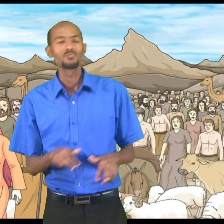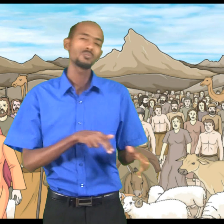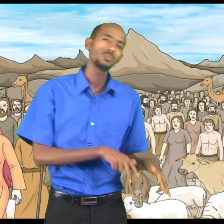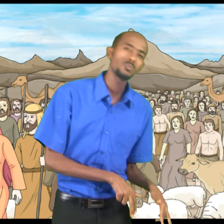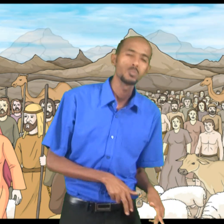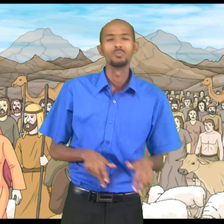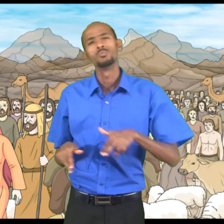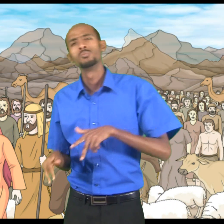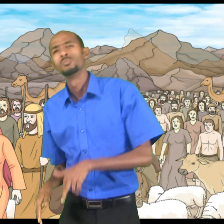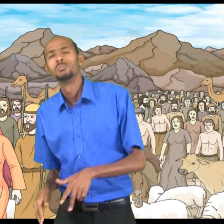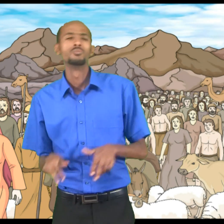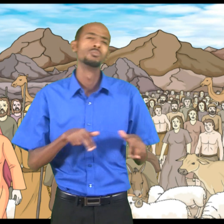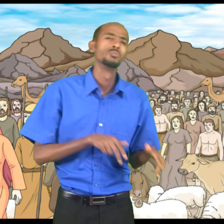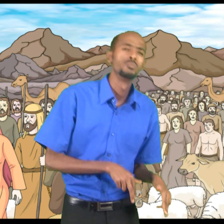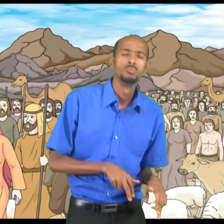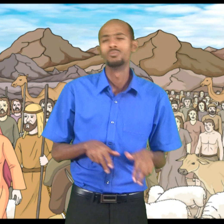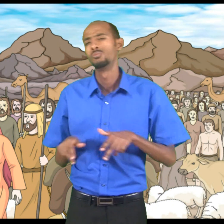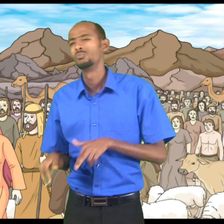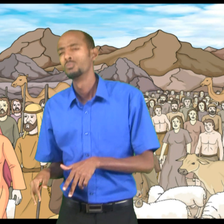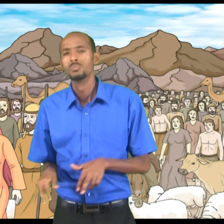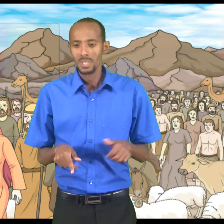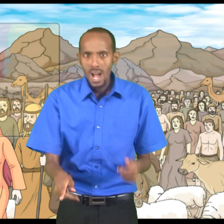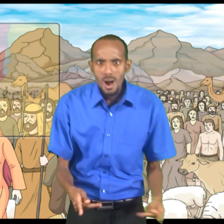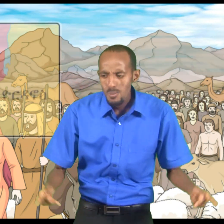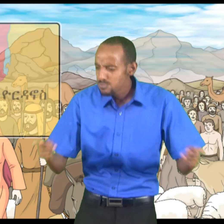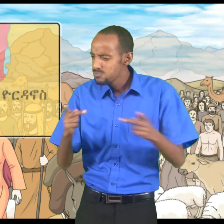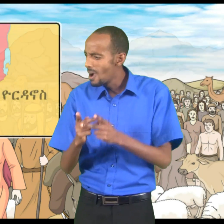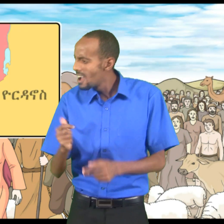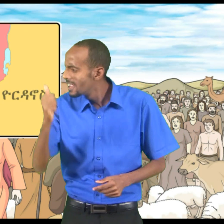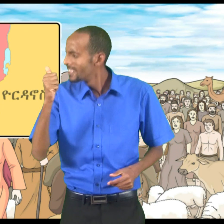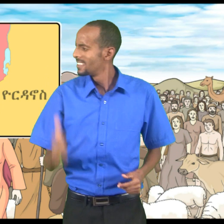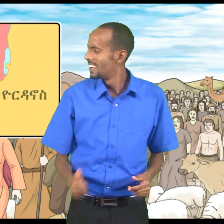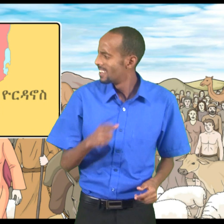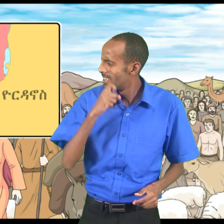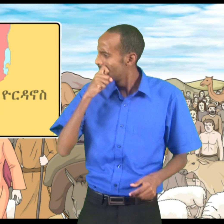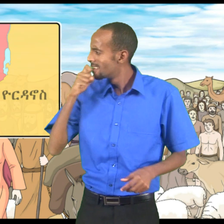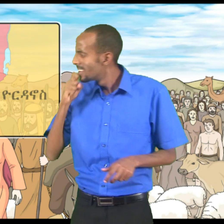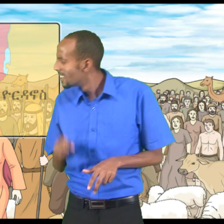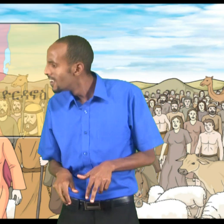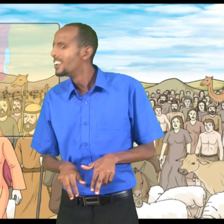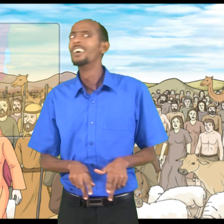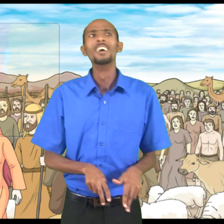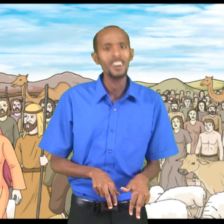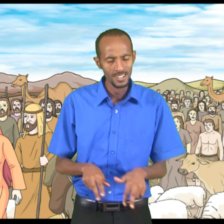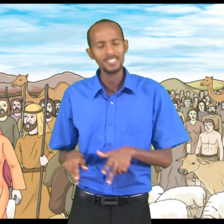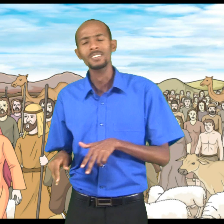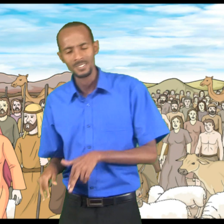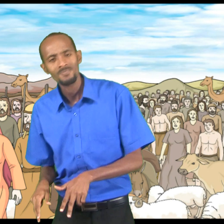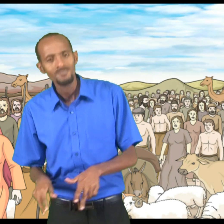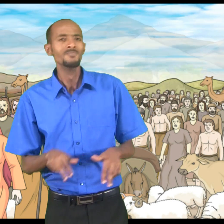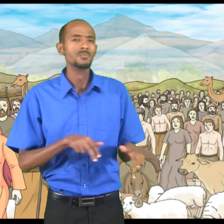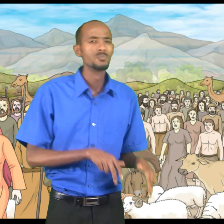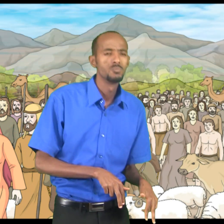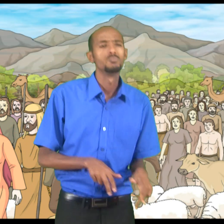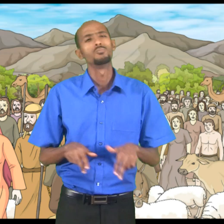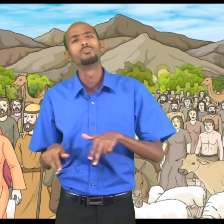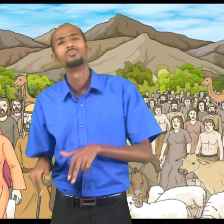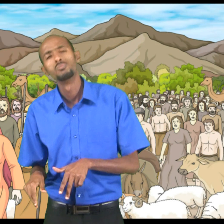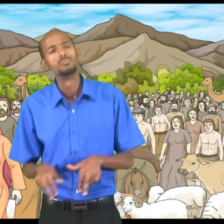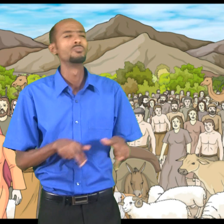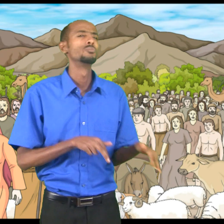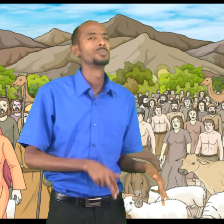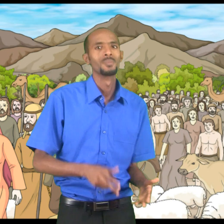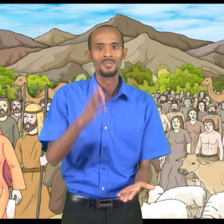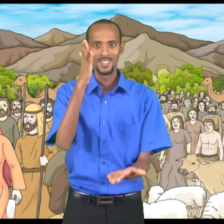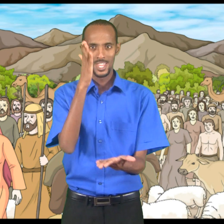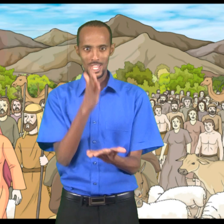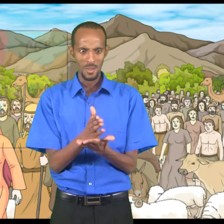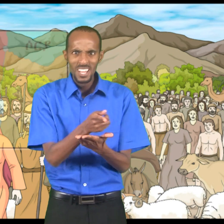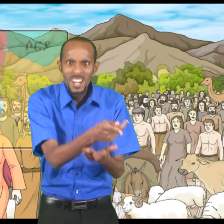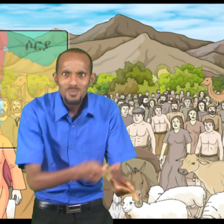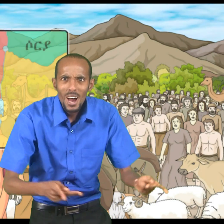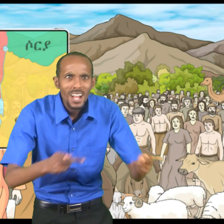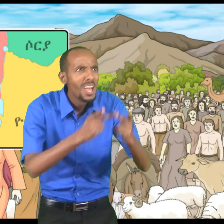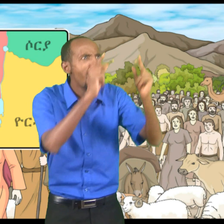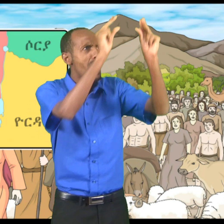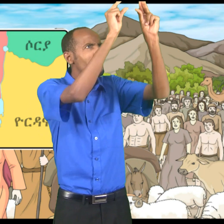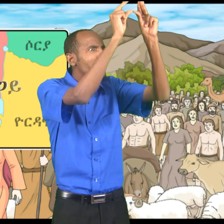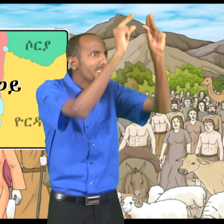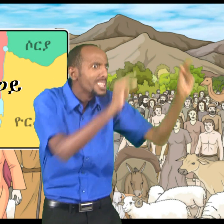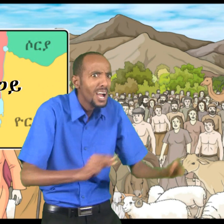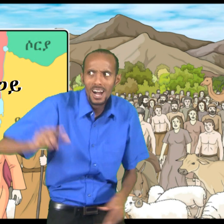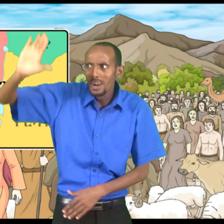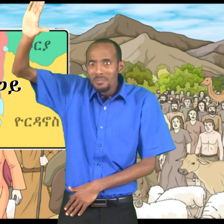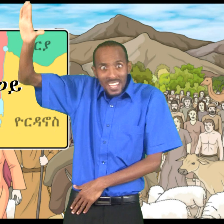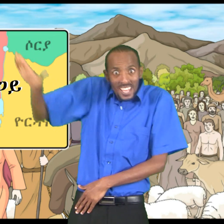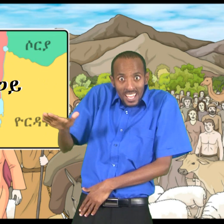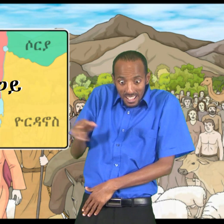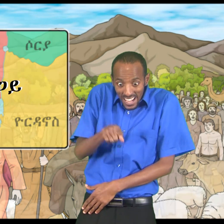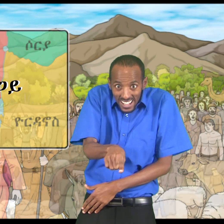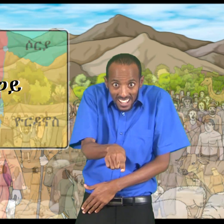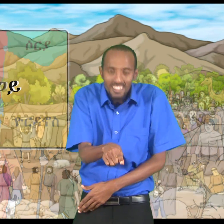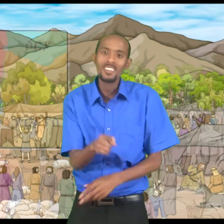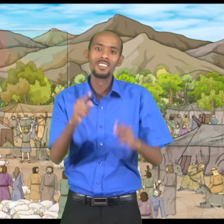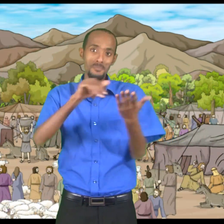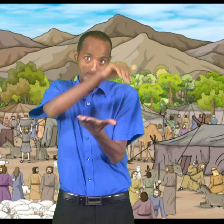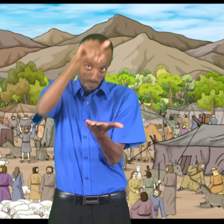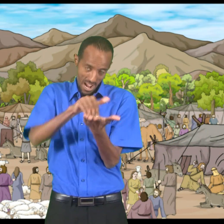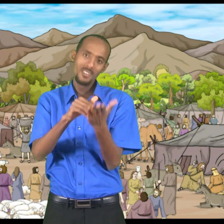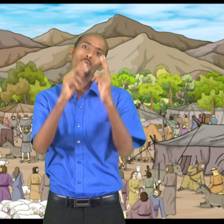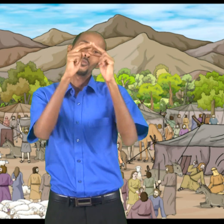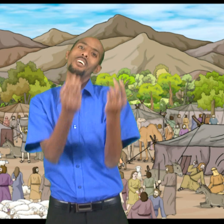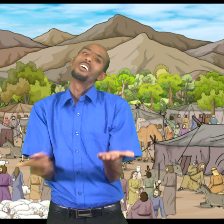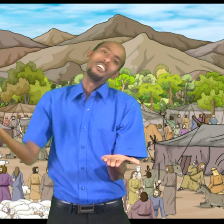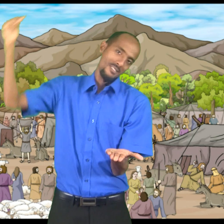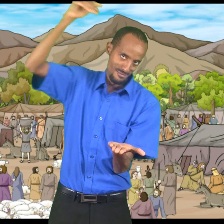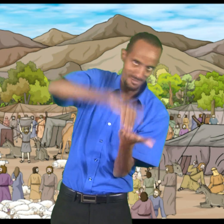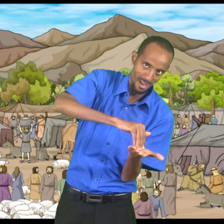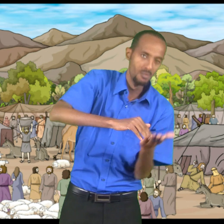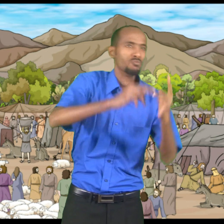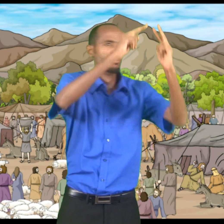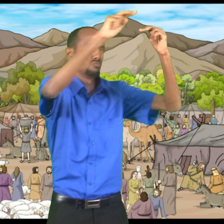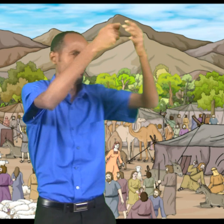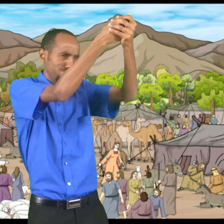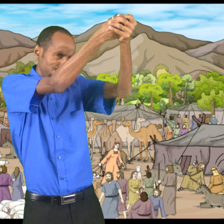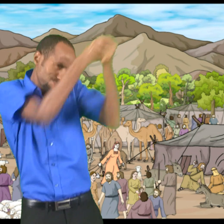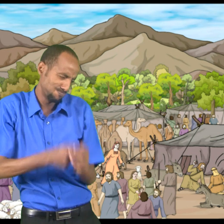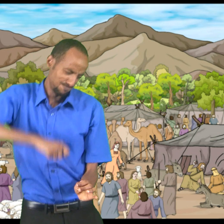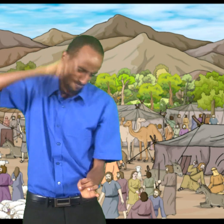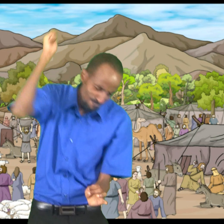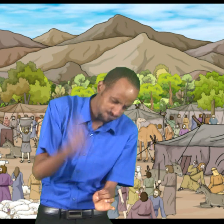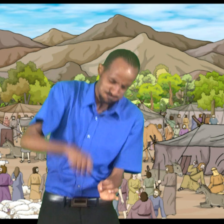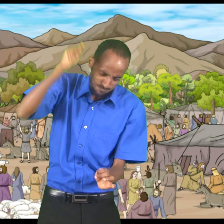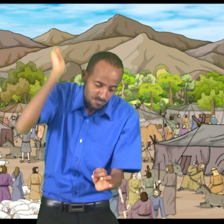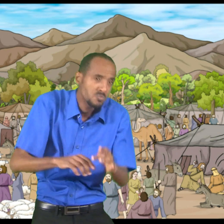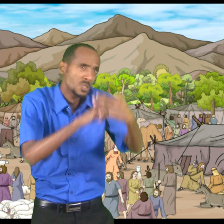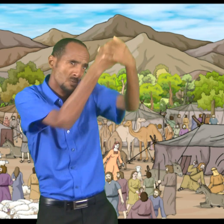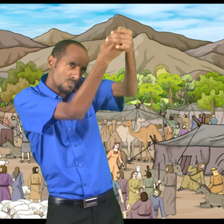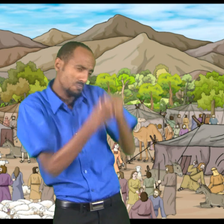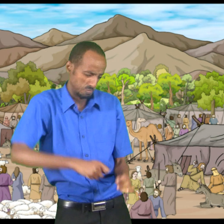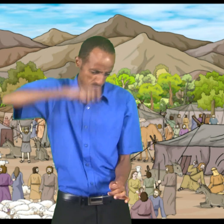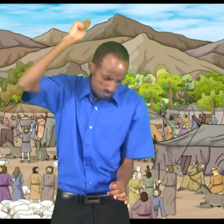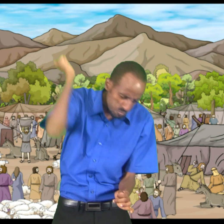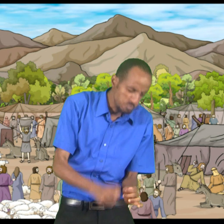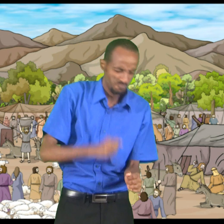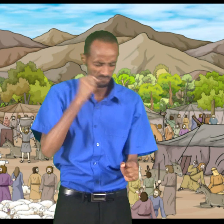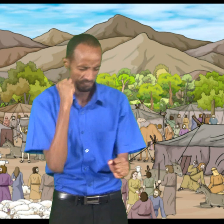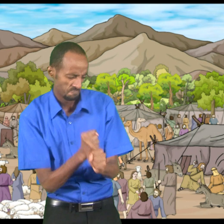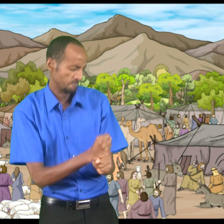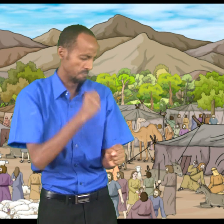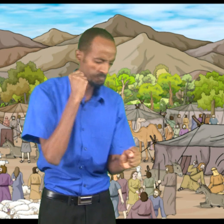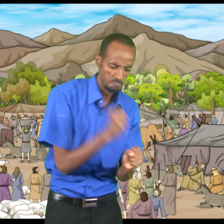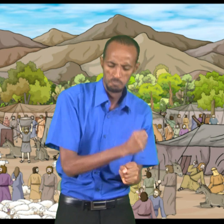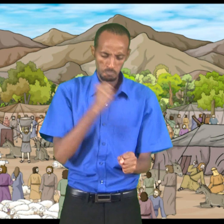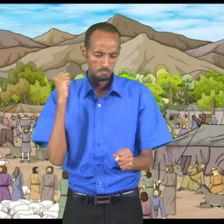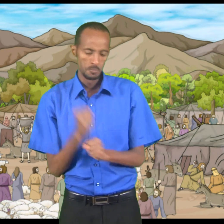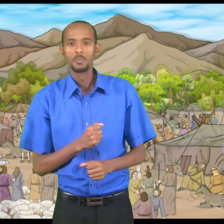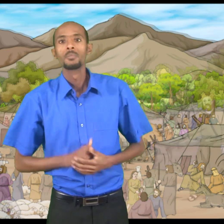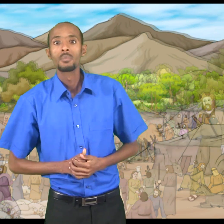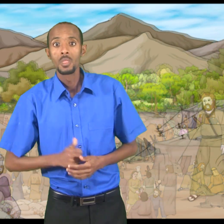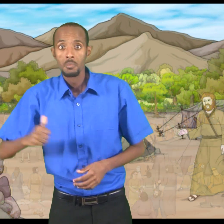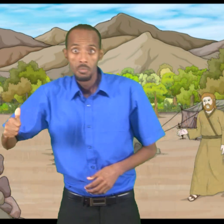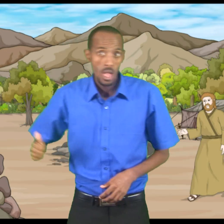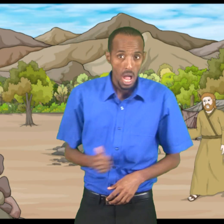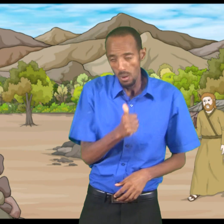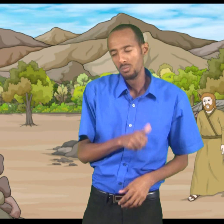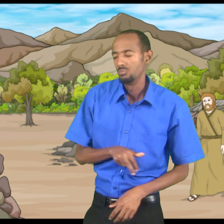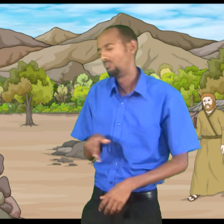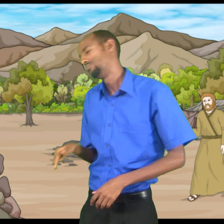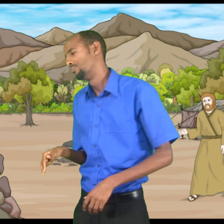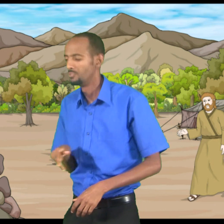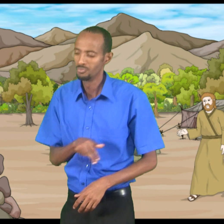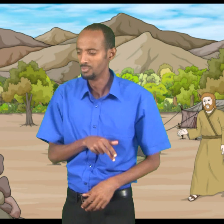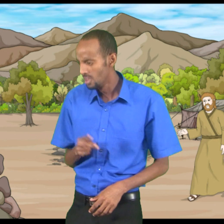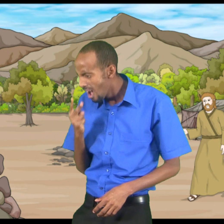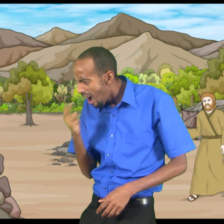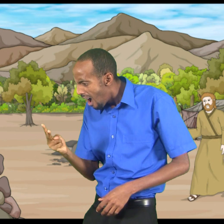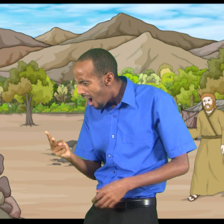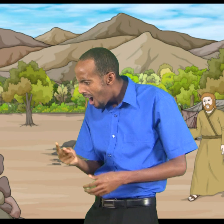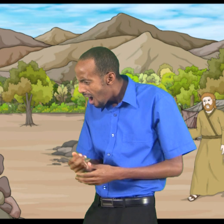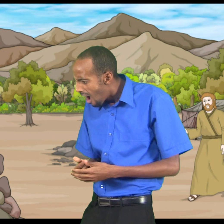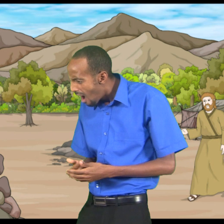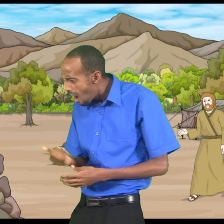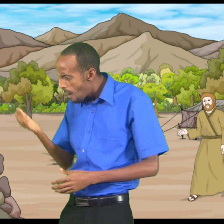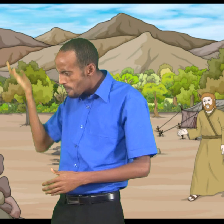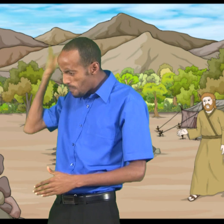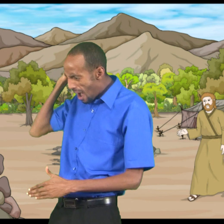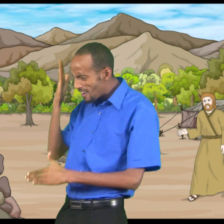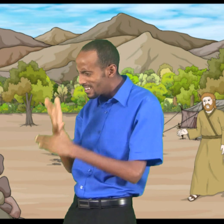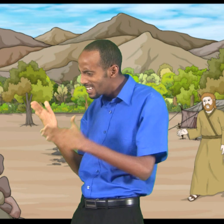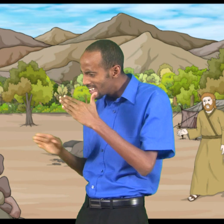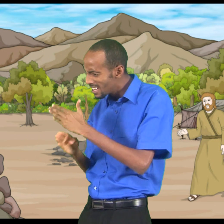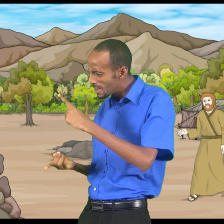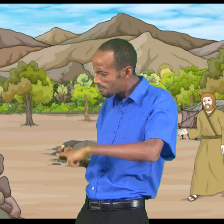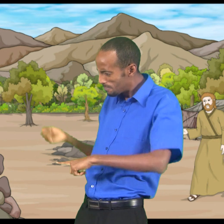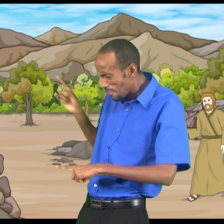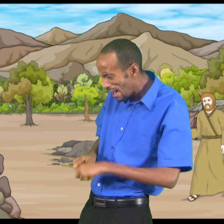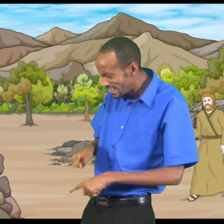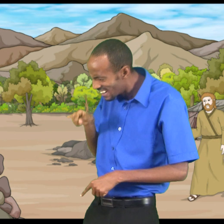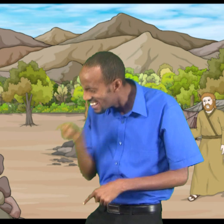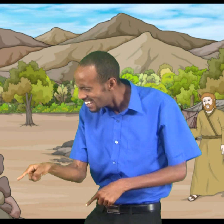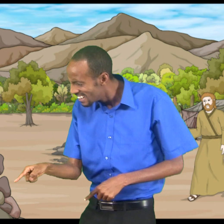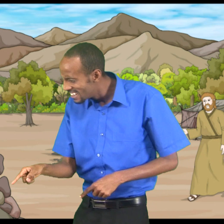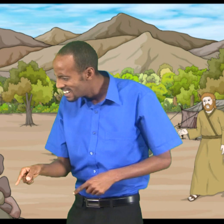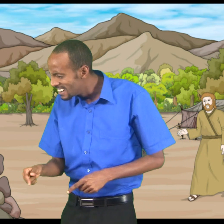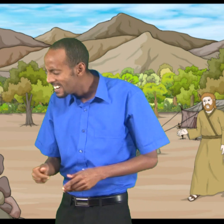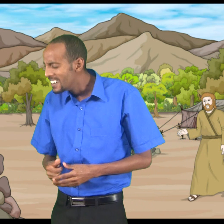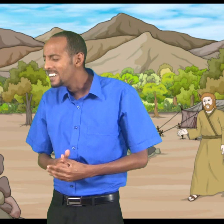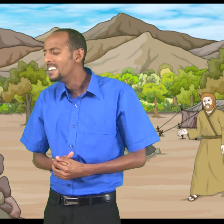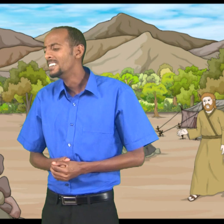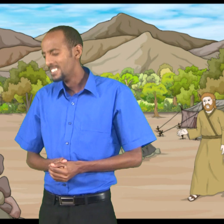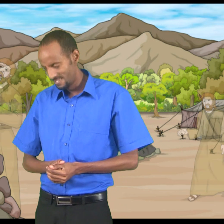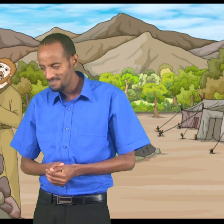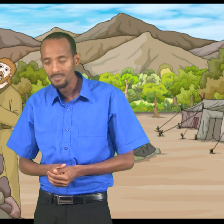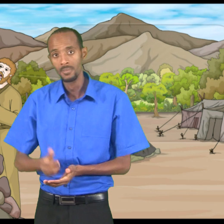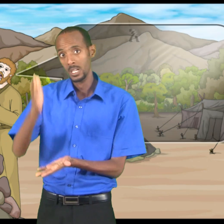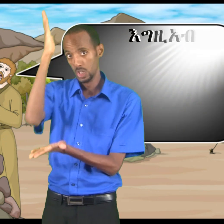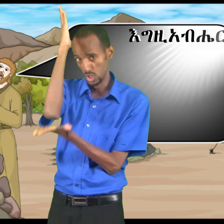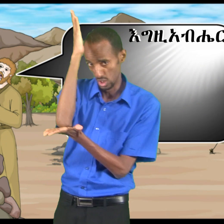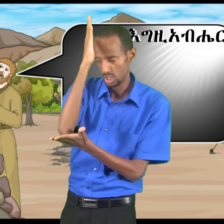From the Negev he journeyed from place to place toward Bethel, until he came to the place between Bethel and Ai where his tent had formerly been pitched, to the site where he had built the altar.